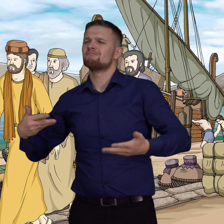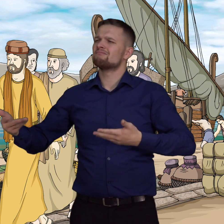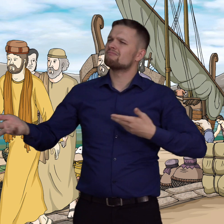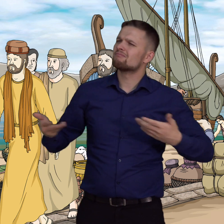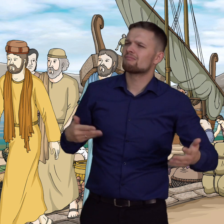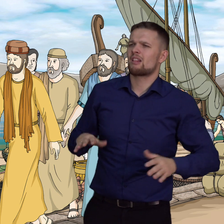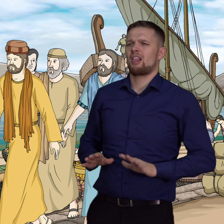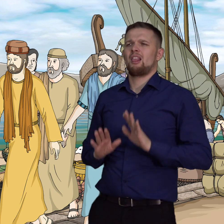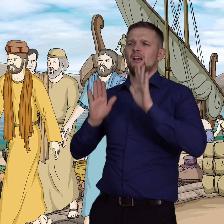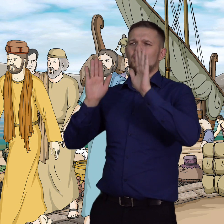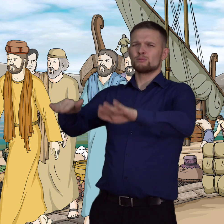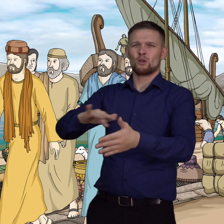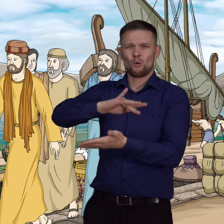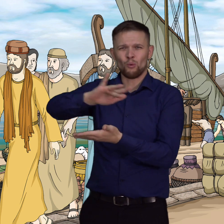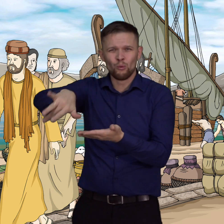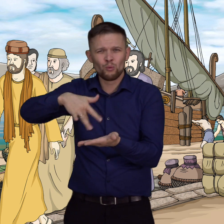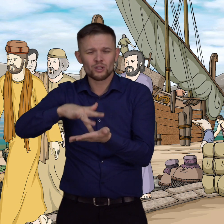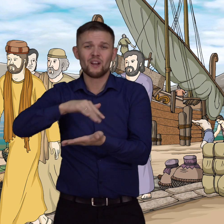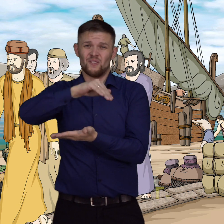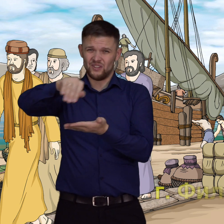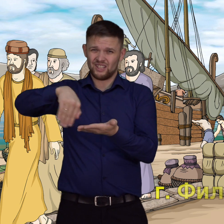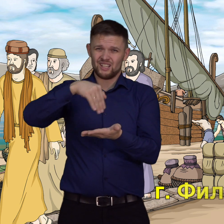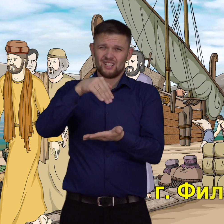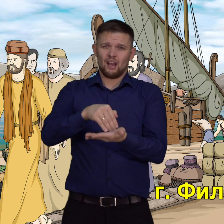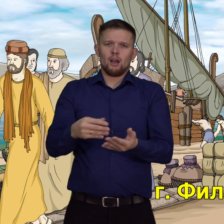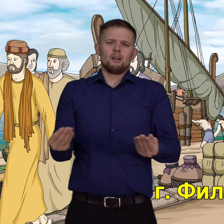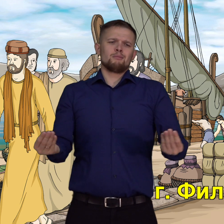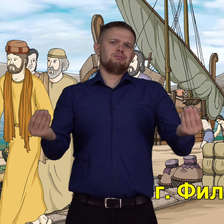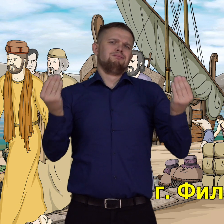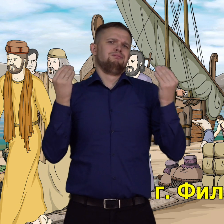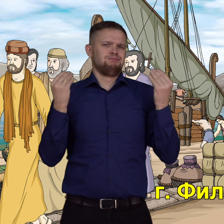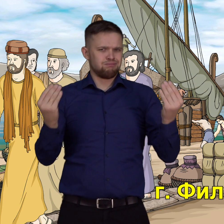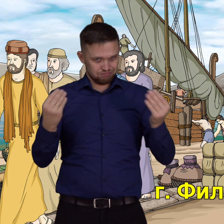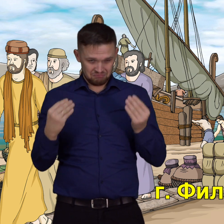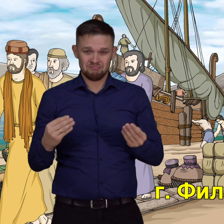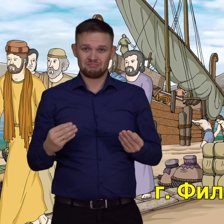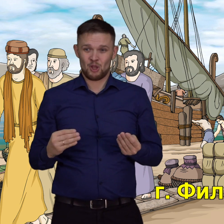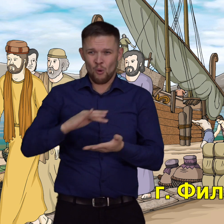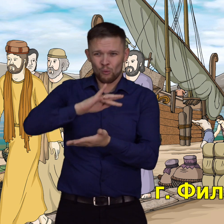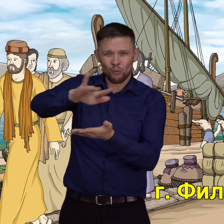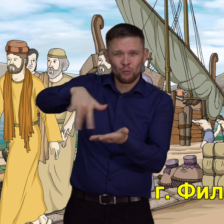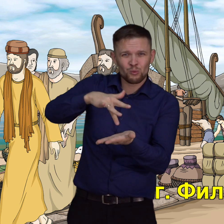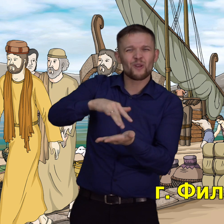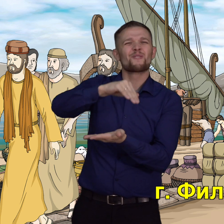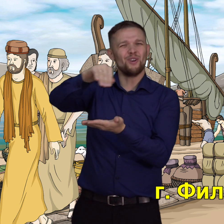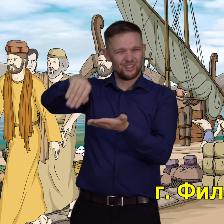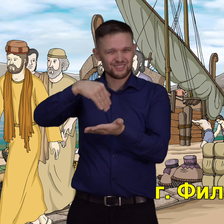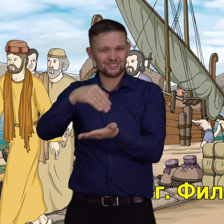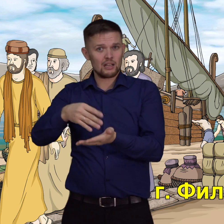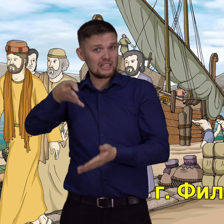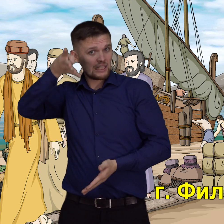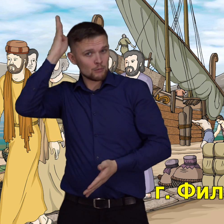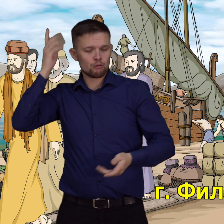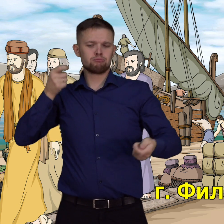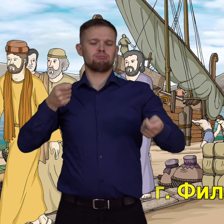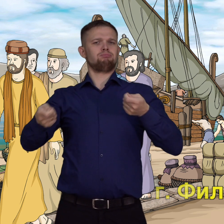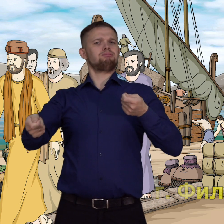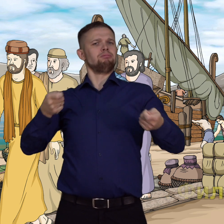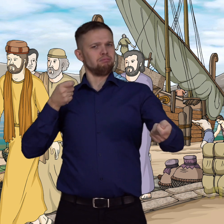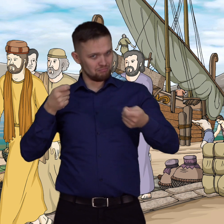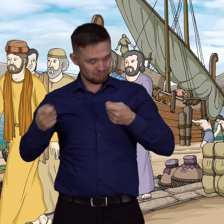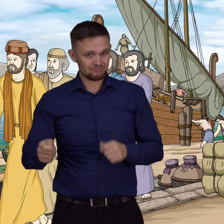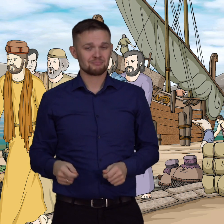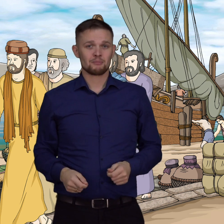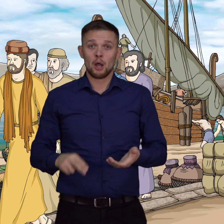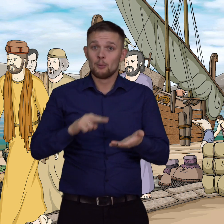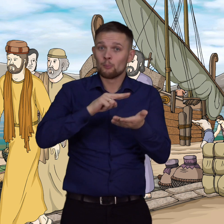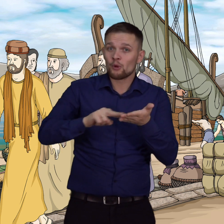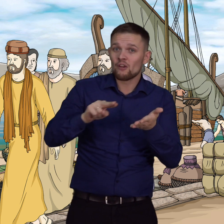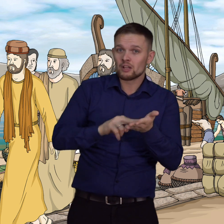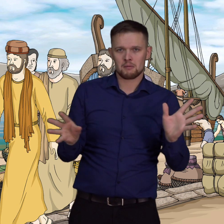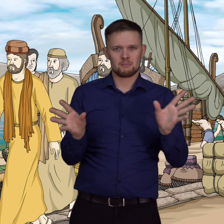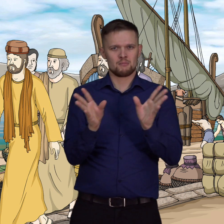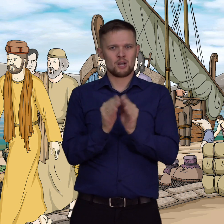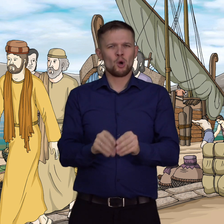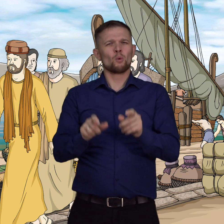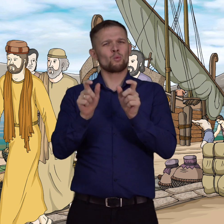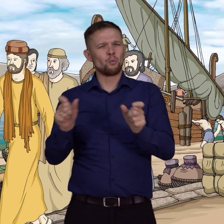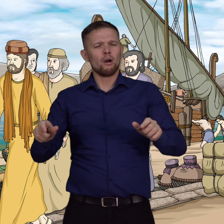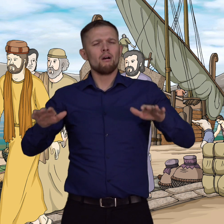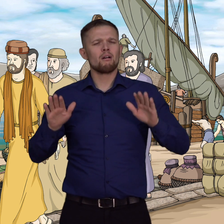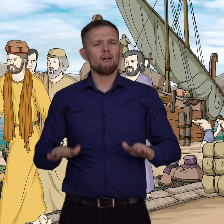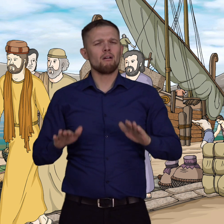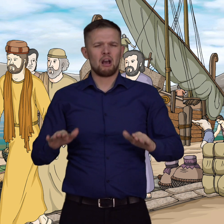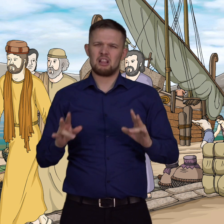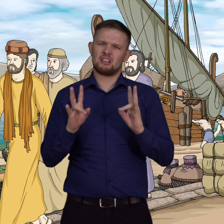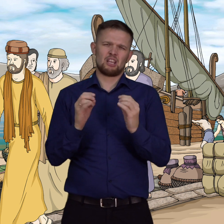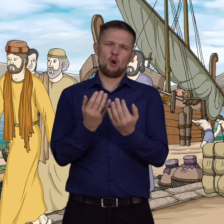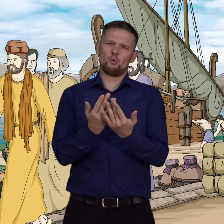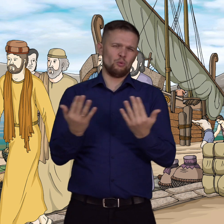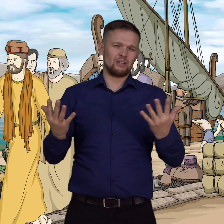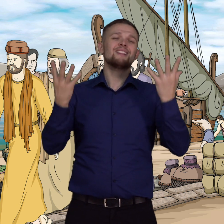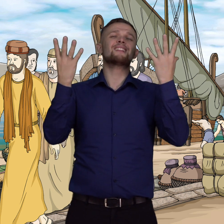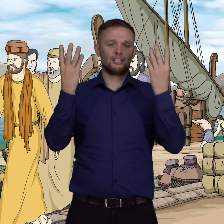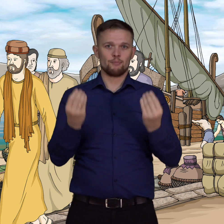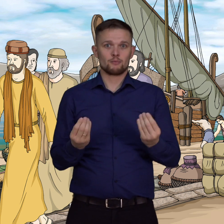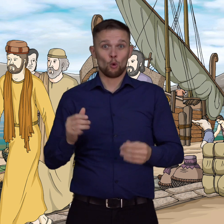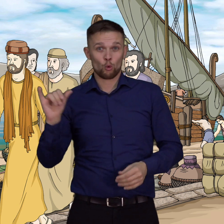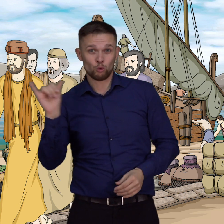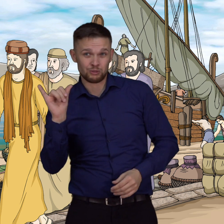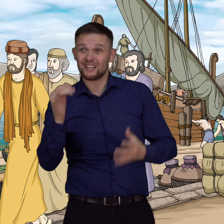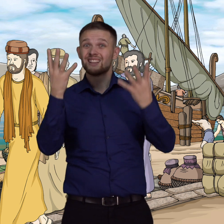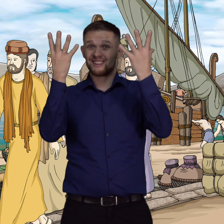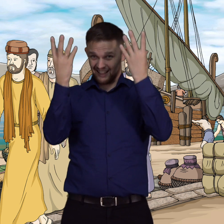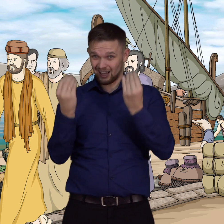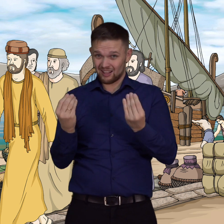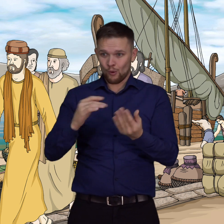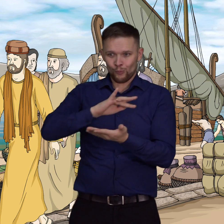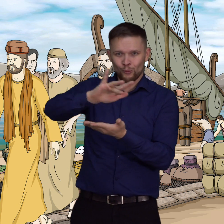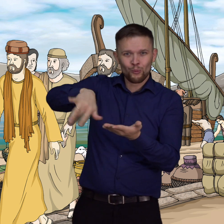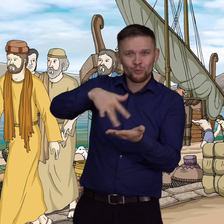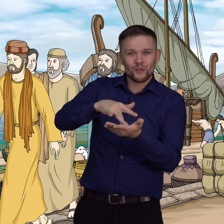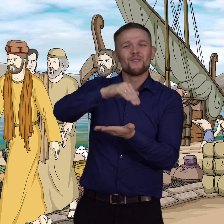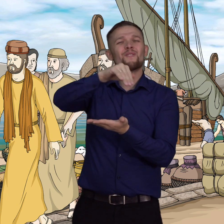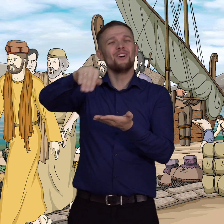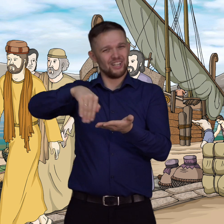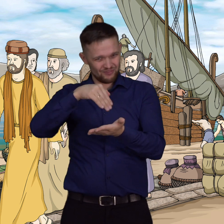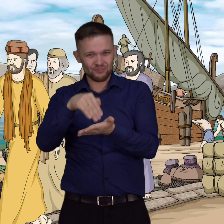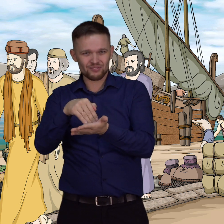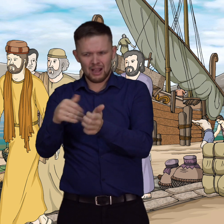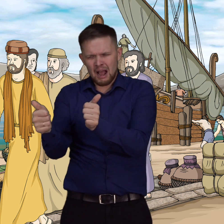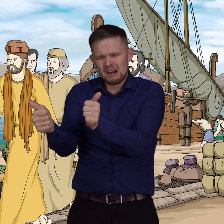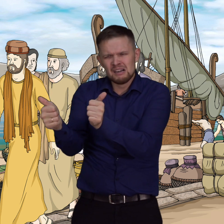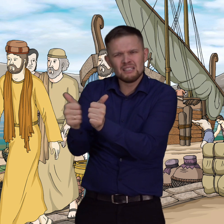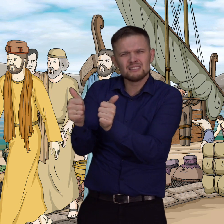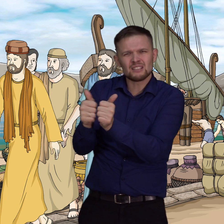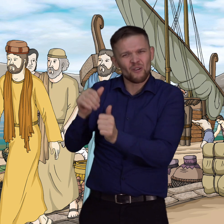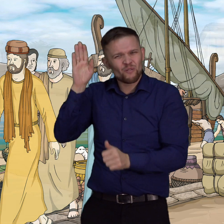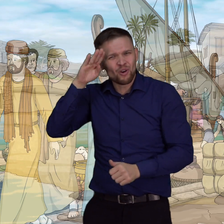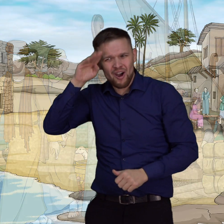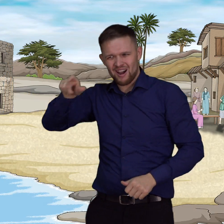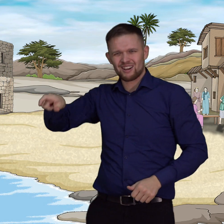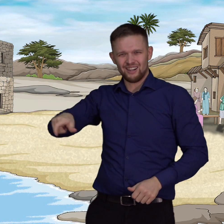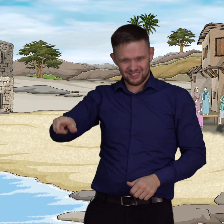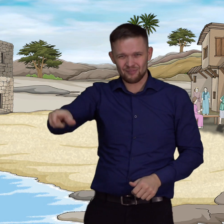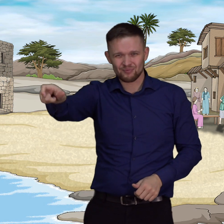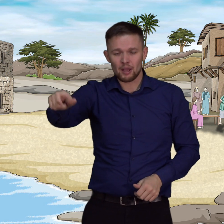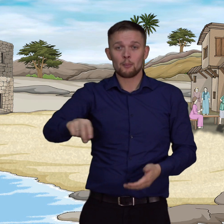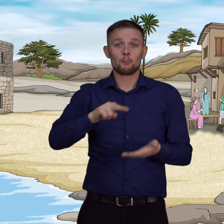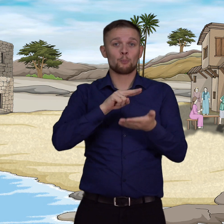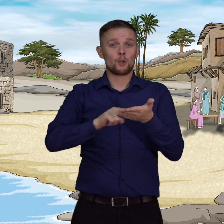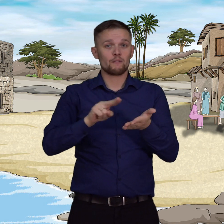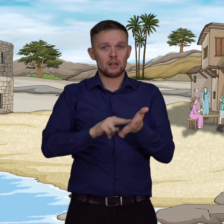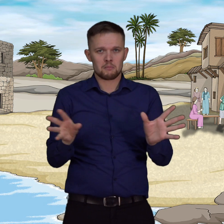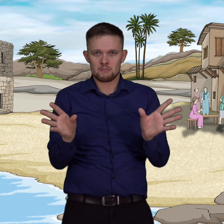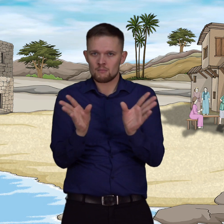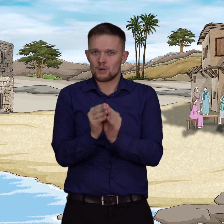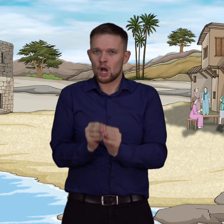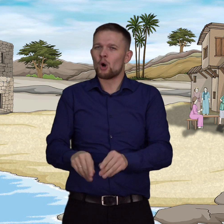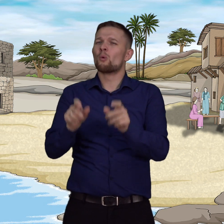From there we went to the Roman colony of Philippi, the leading city of that district of Macedonia. And we stayed there several days.